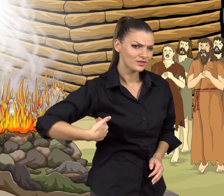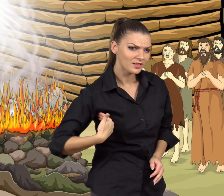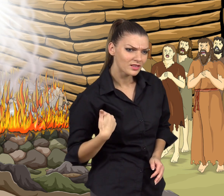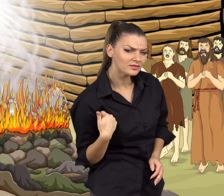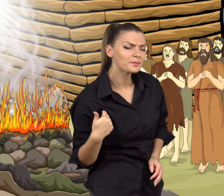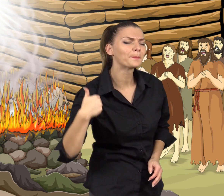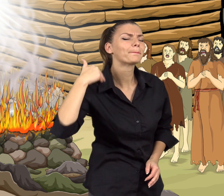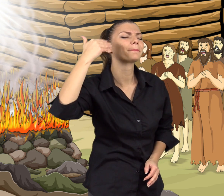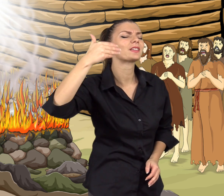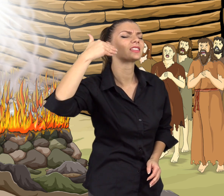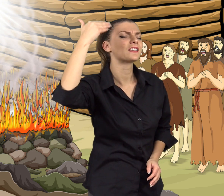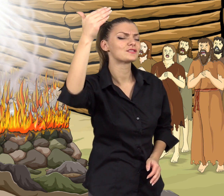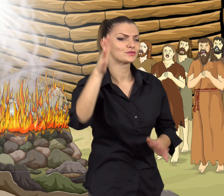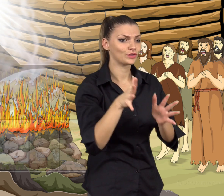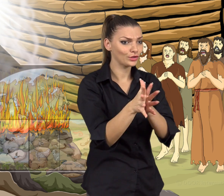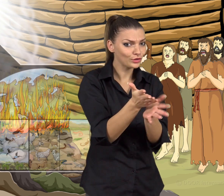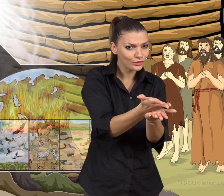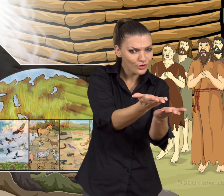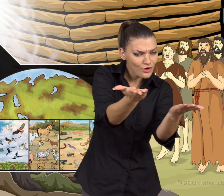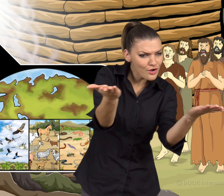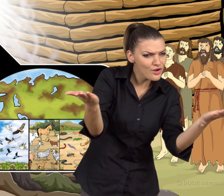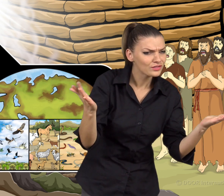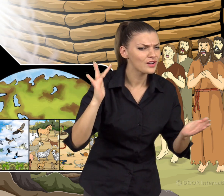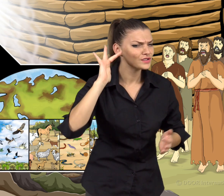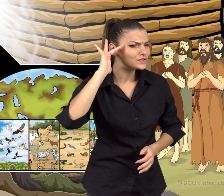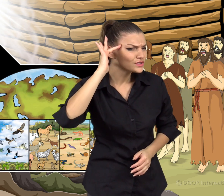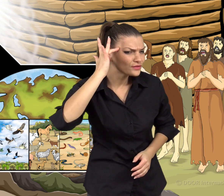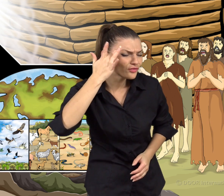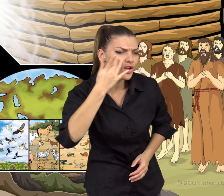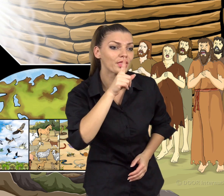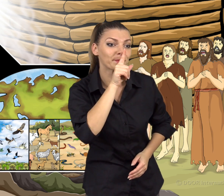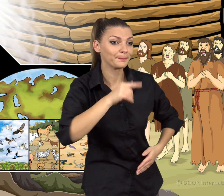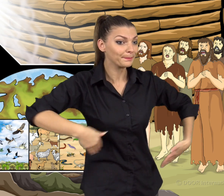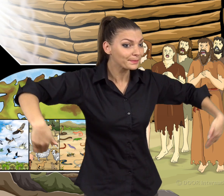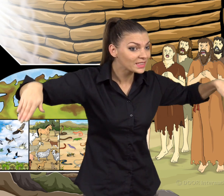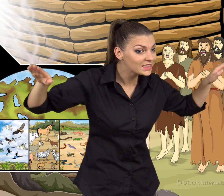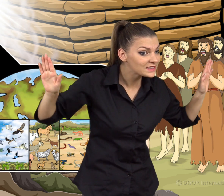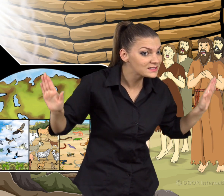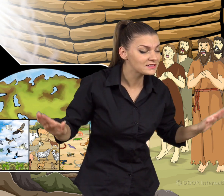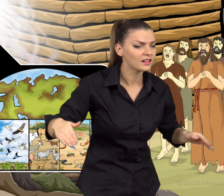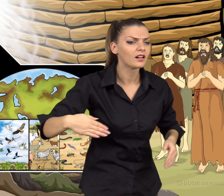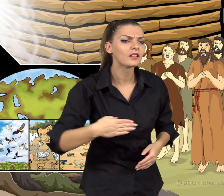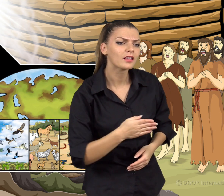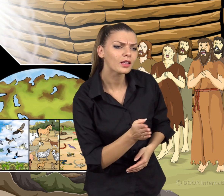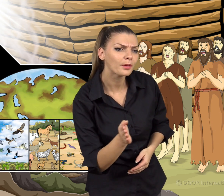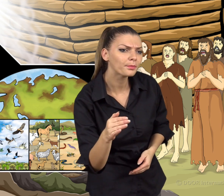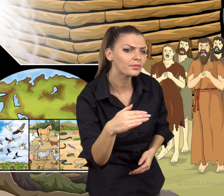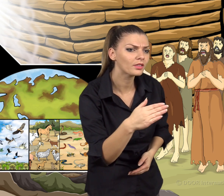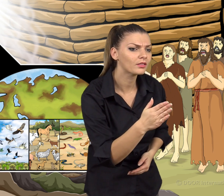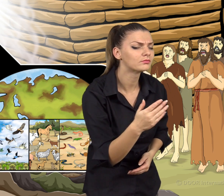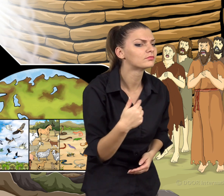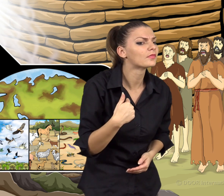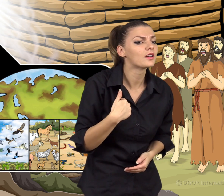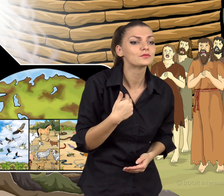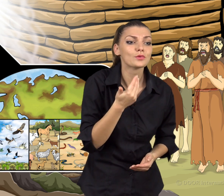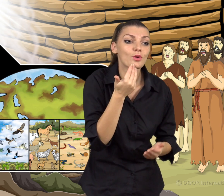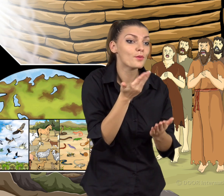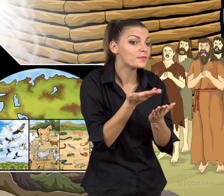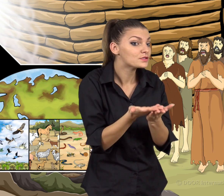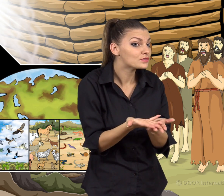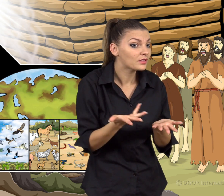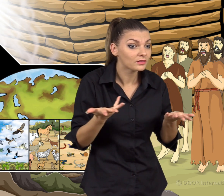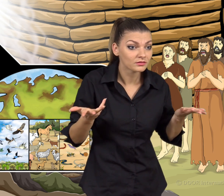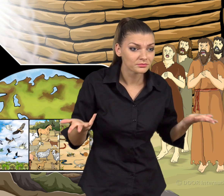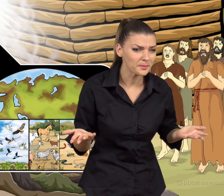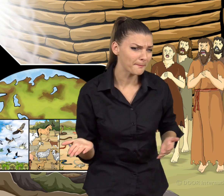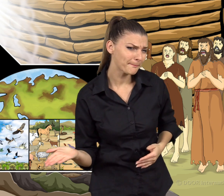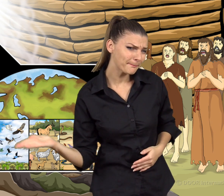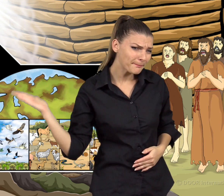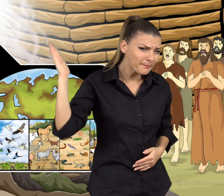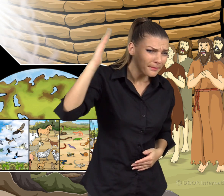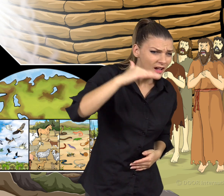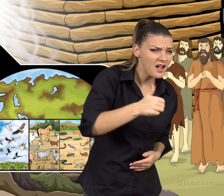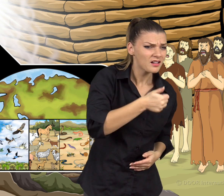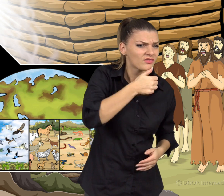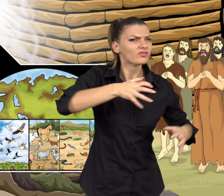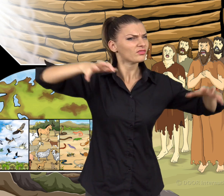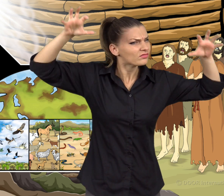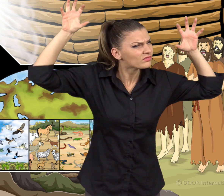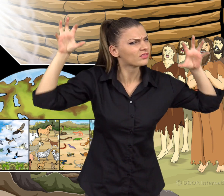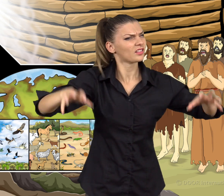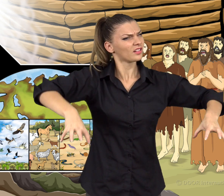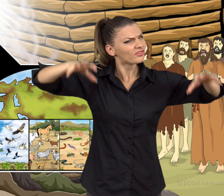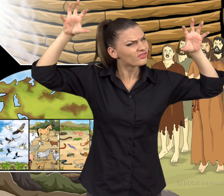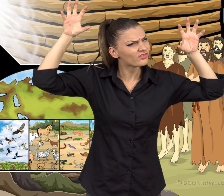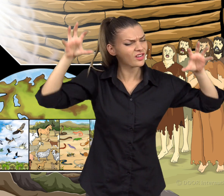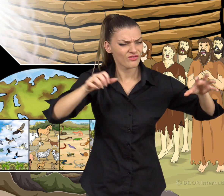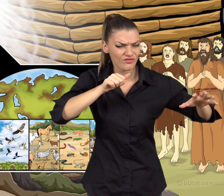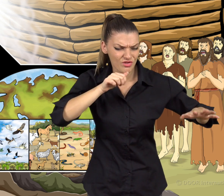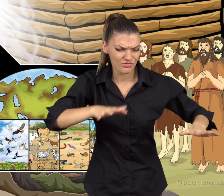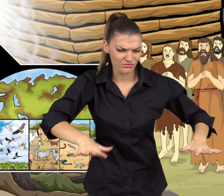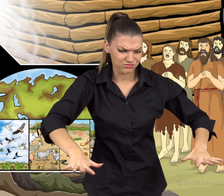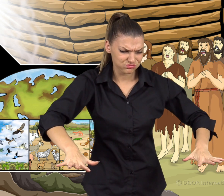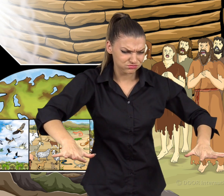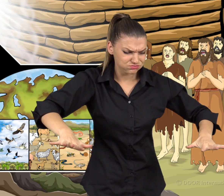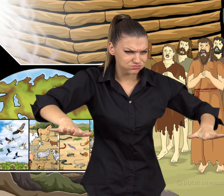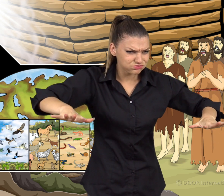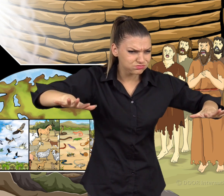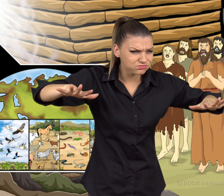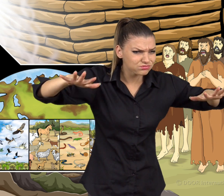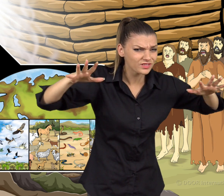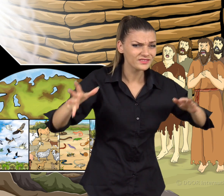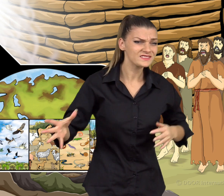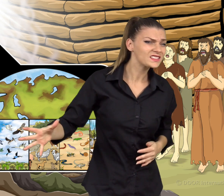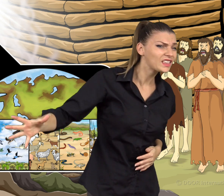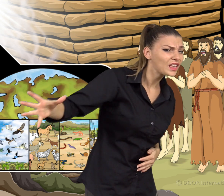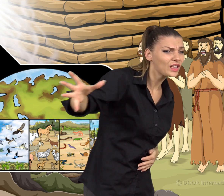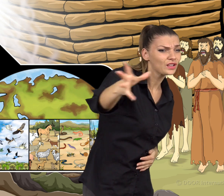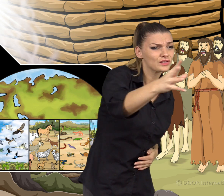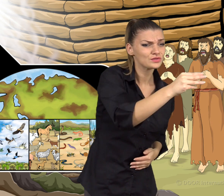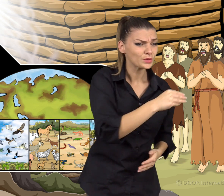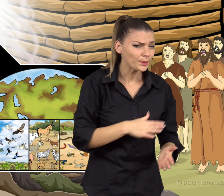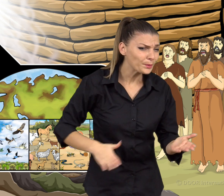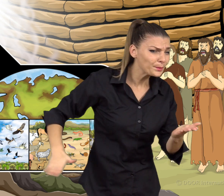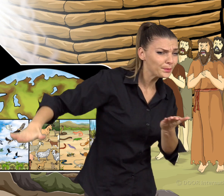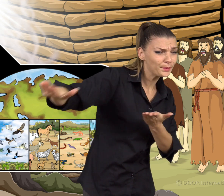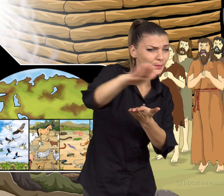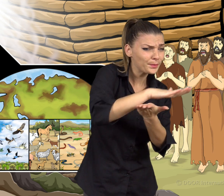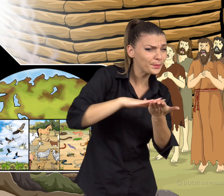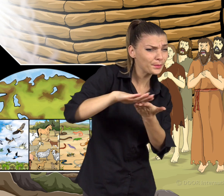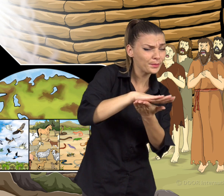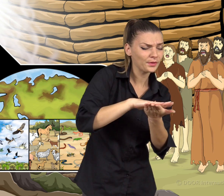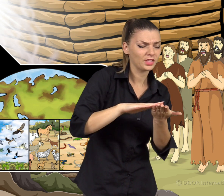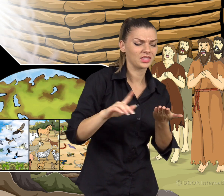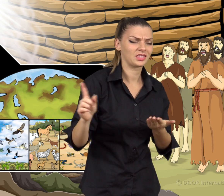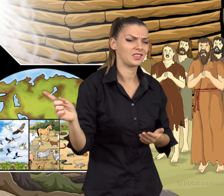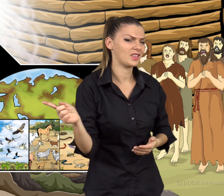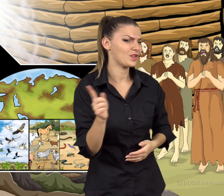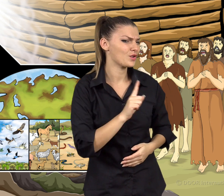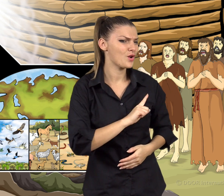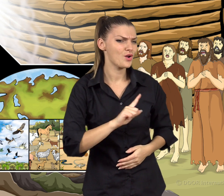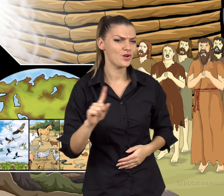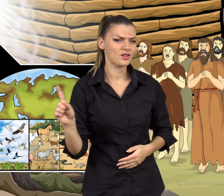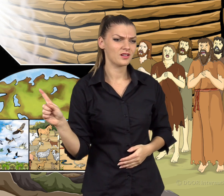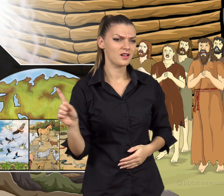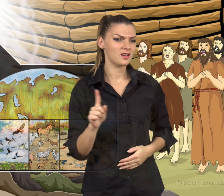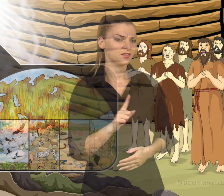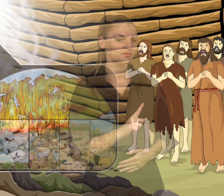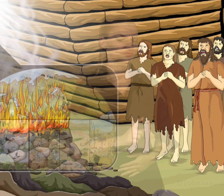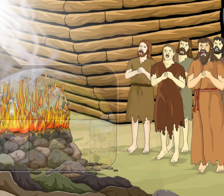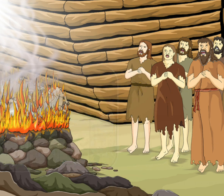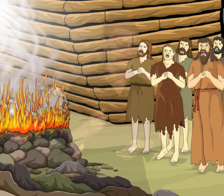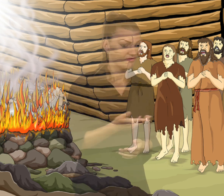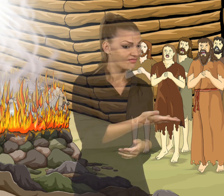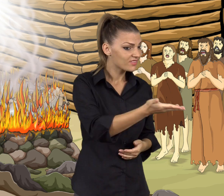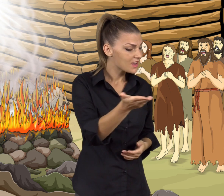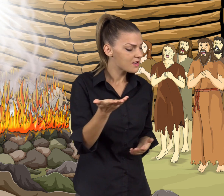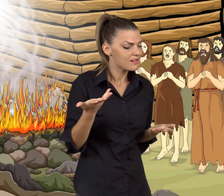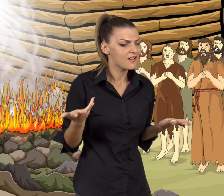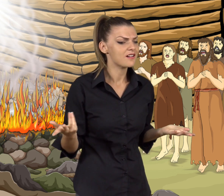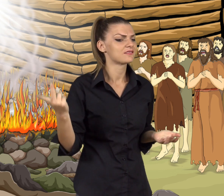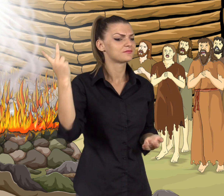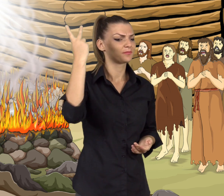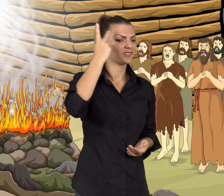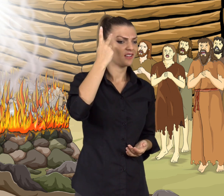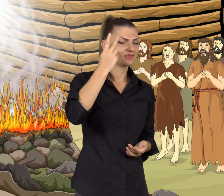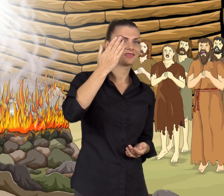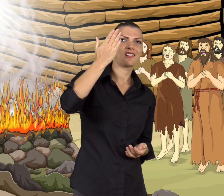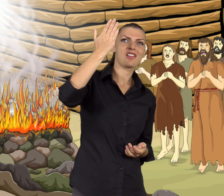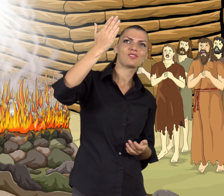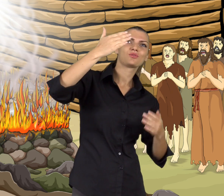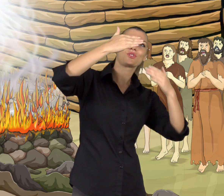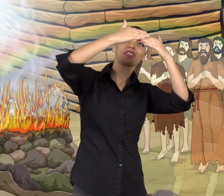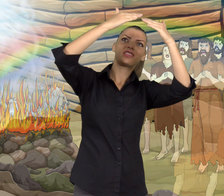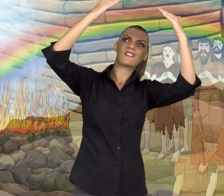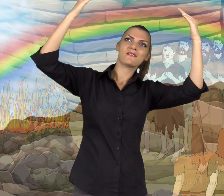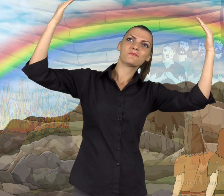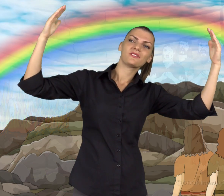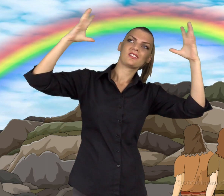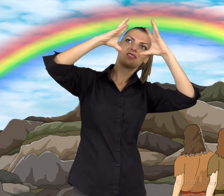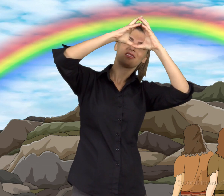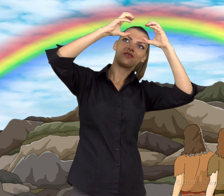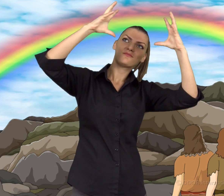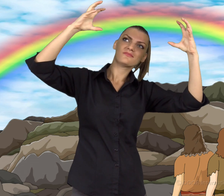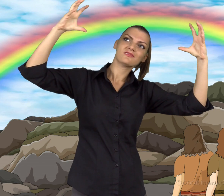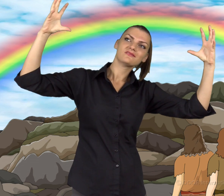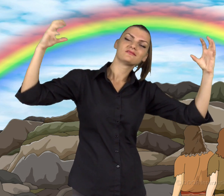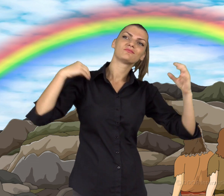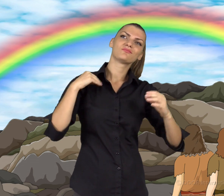Then God said to Noah and his sons with him, “Behold, I now establish My covenant with you and your descendants after you, and with every living creature that was with you—the birds, the livestock, and every beast of the earth—every living thing that came out of the ark. And I establish My covenant with you: Never again will all life be cut off by the waters of a flood; never again will there be a flood to destroy the earth.”